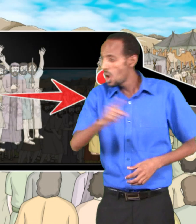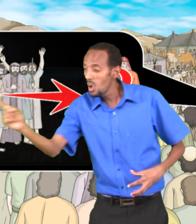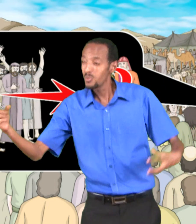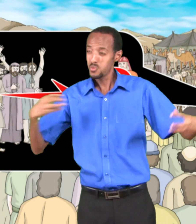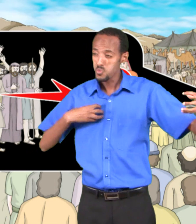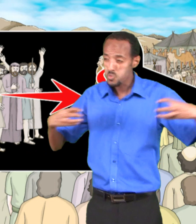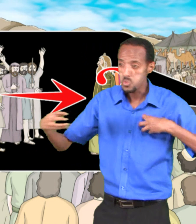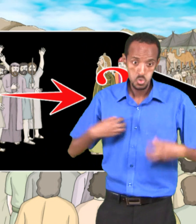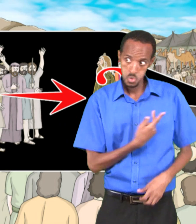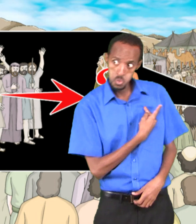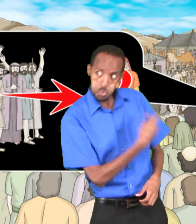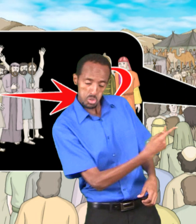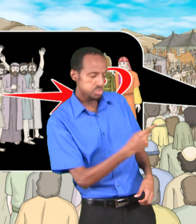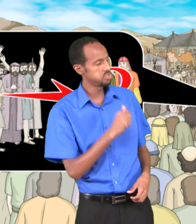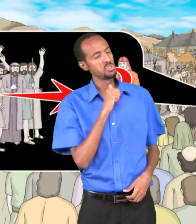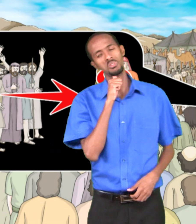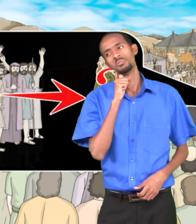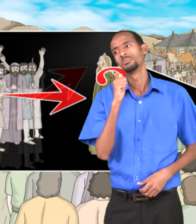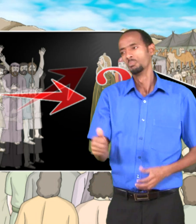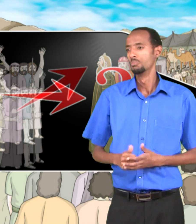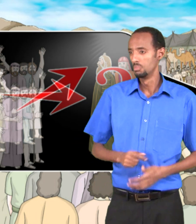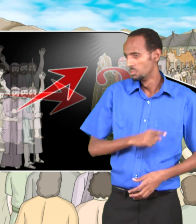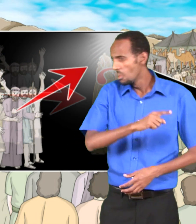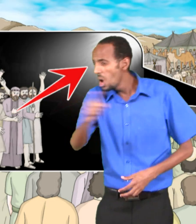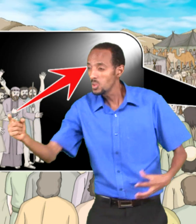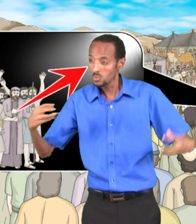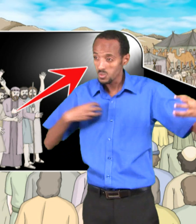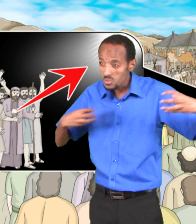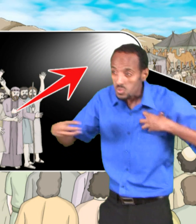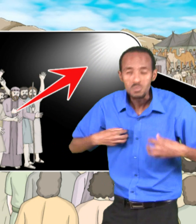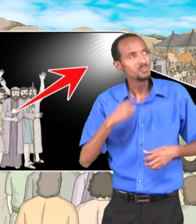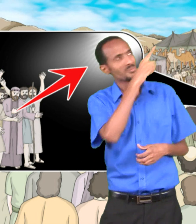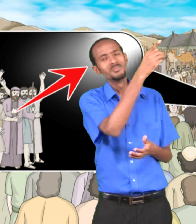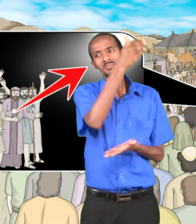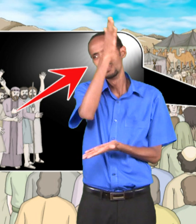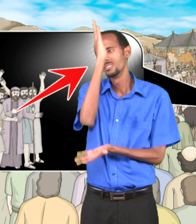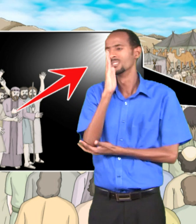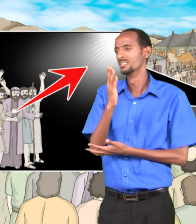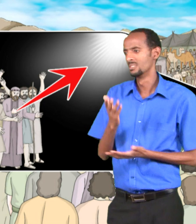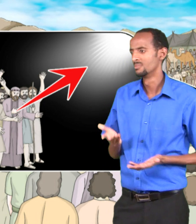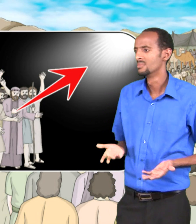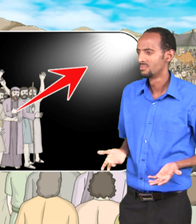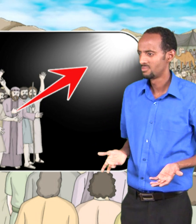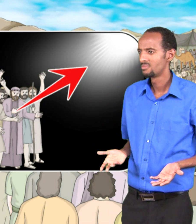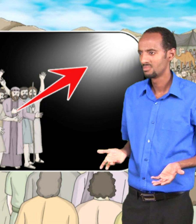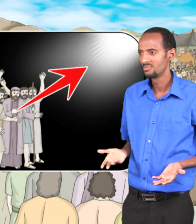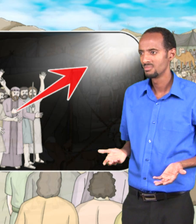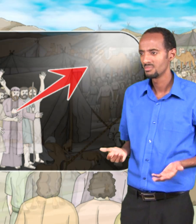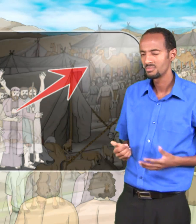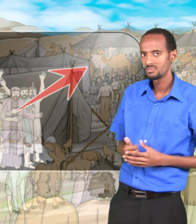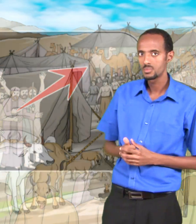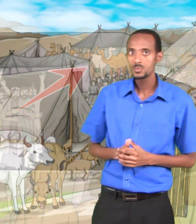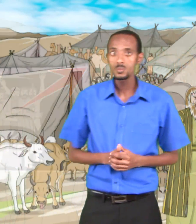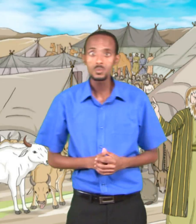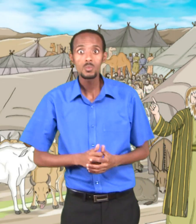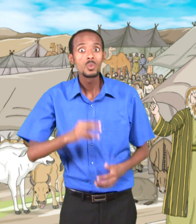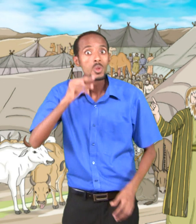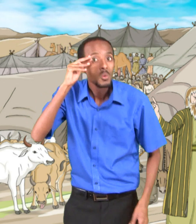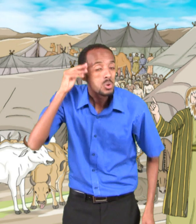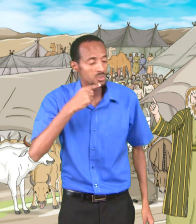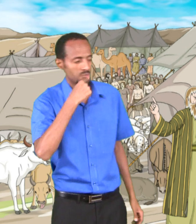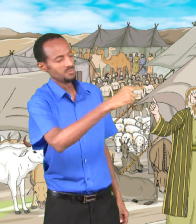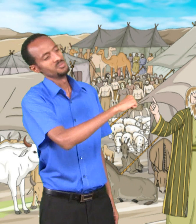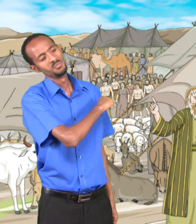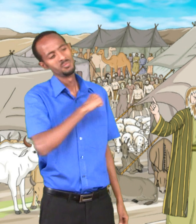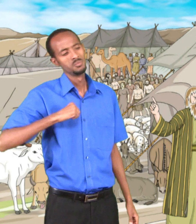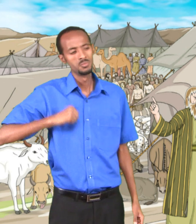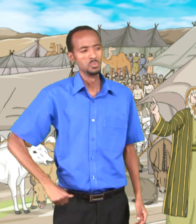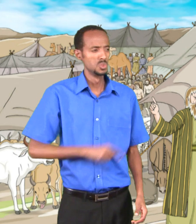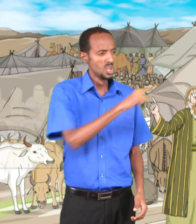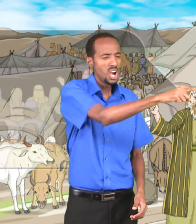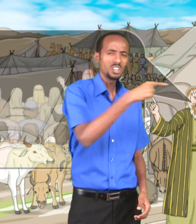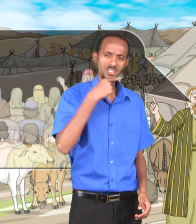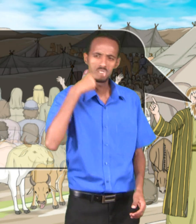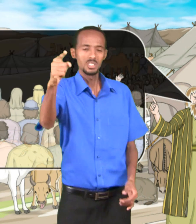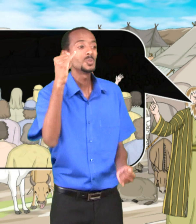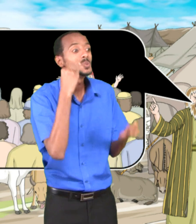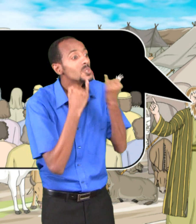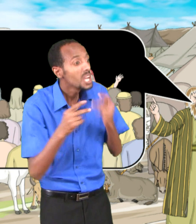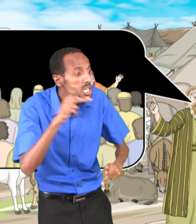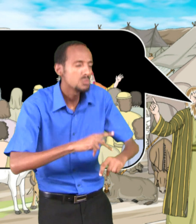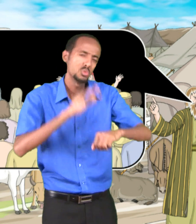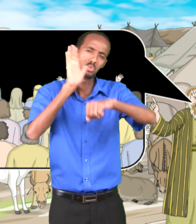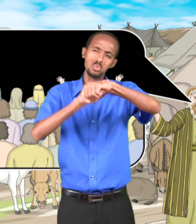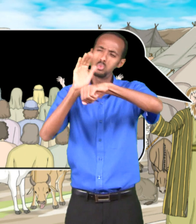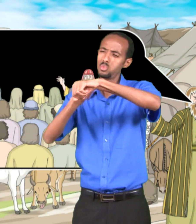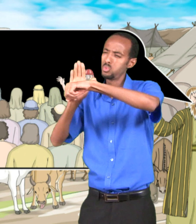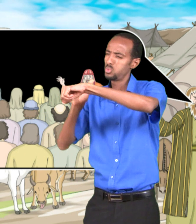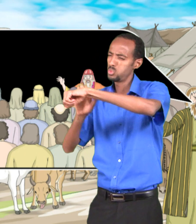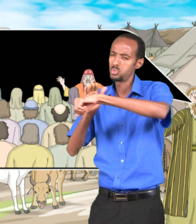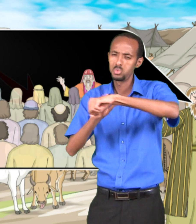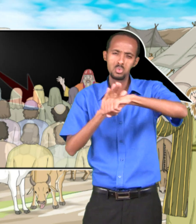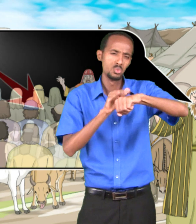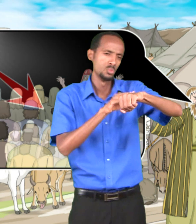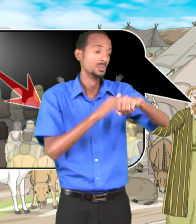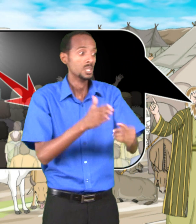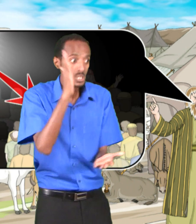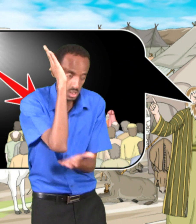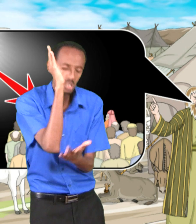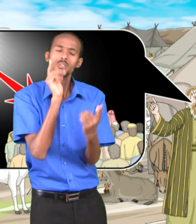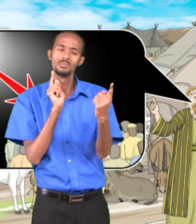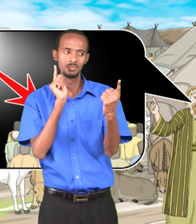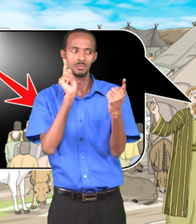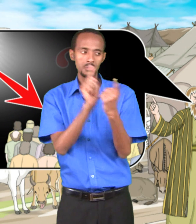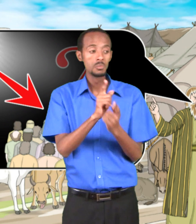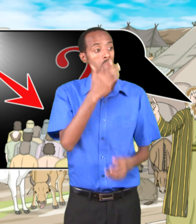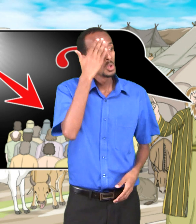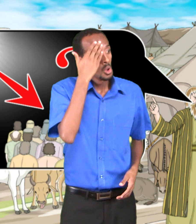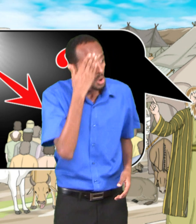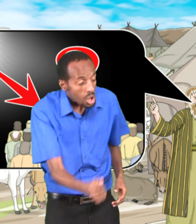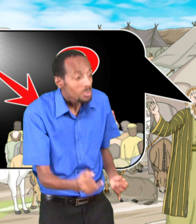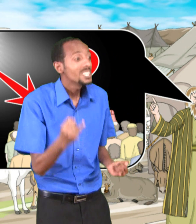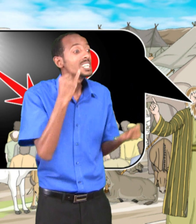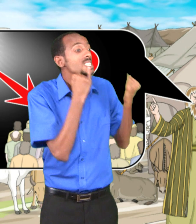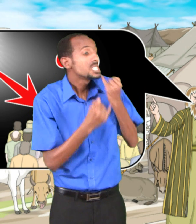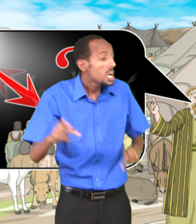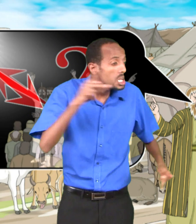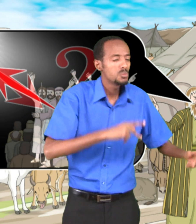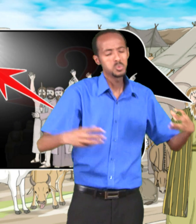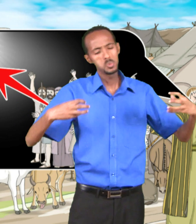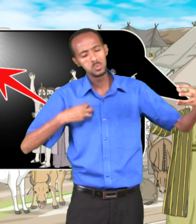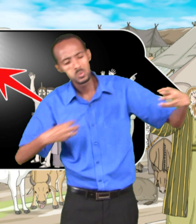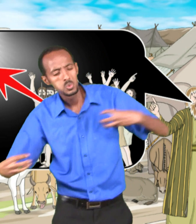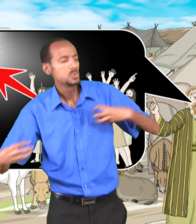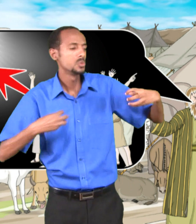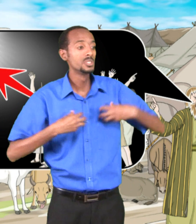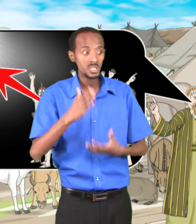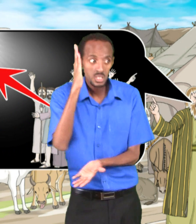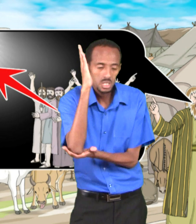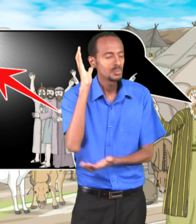Who are we? Your grumblings are not against us but against the LORD.”